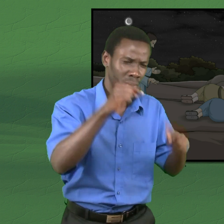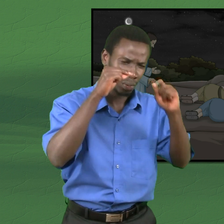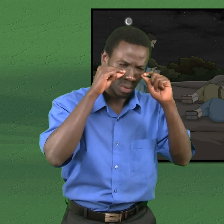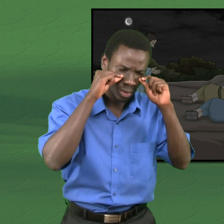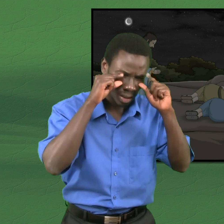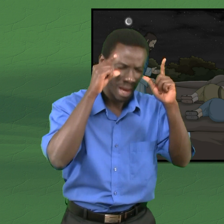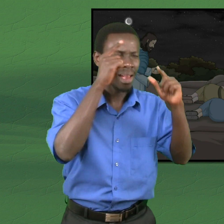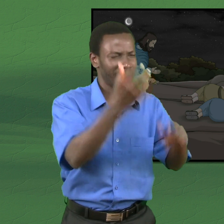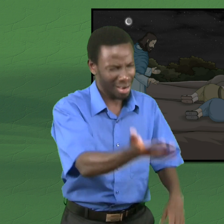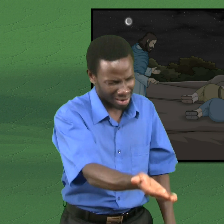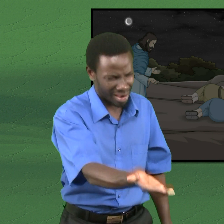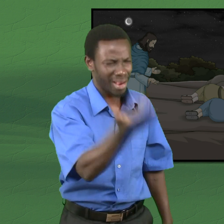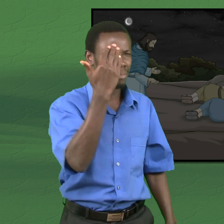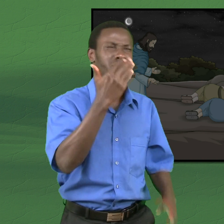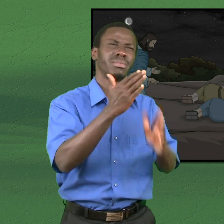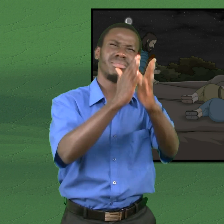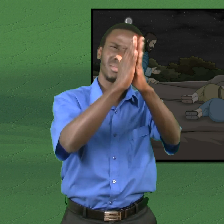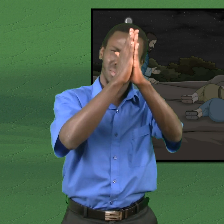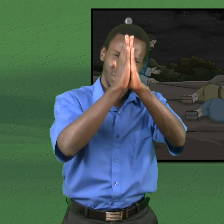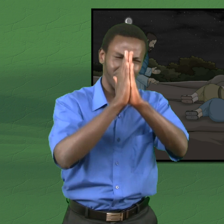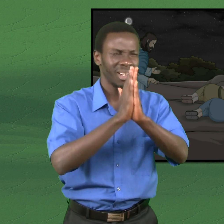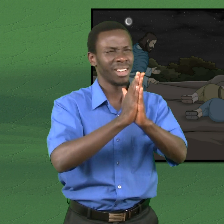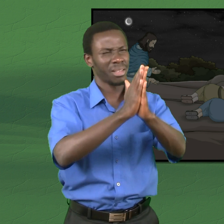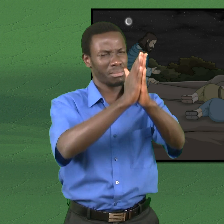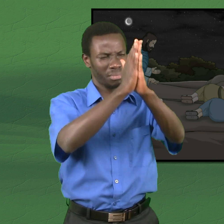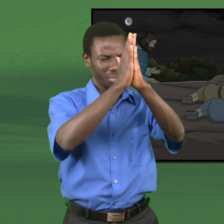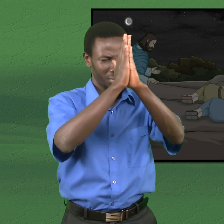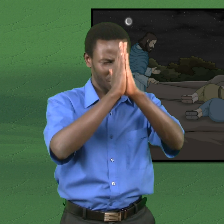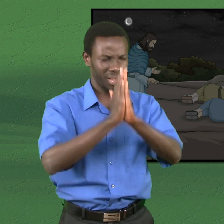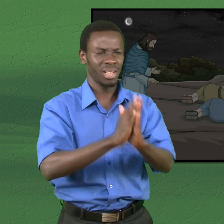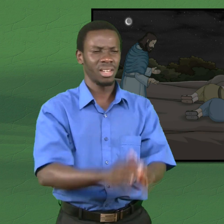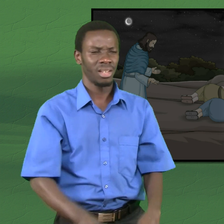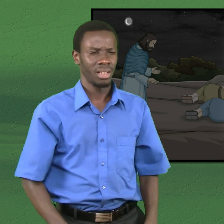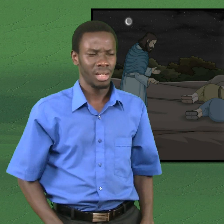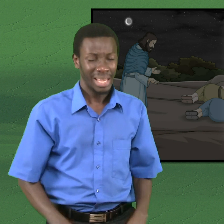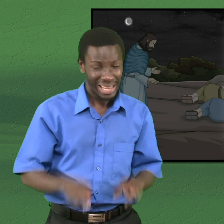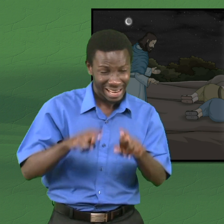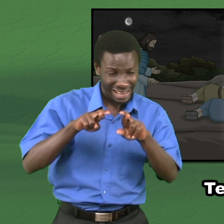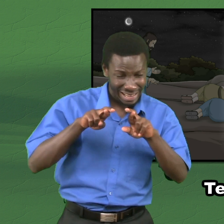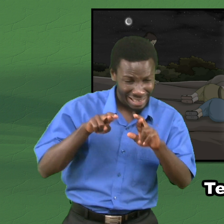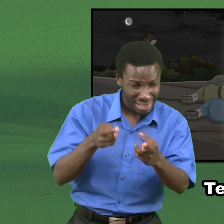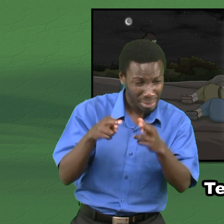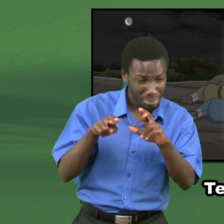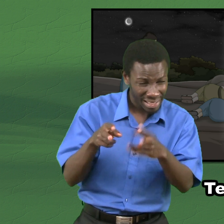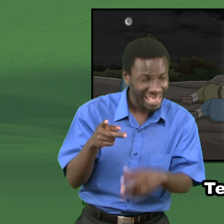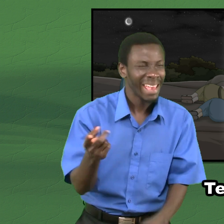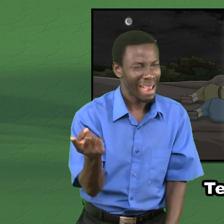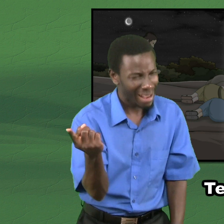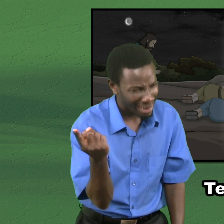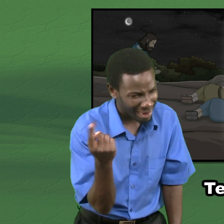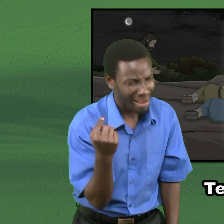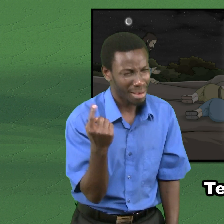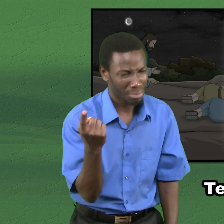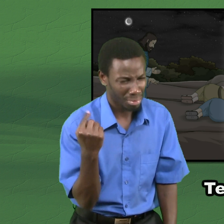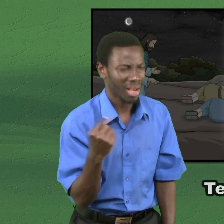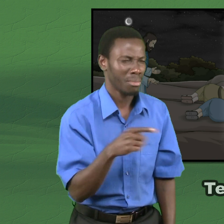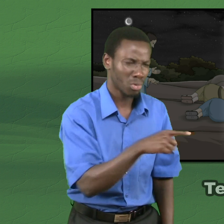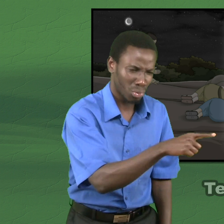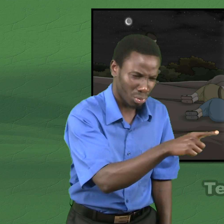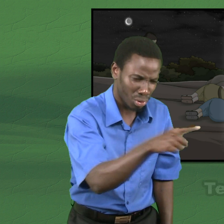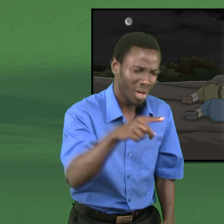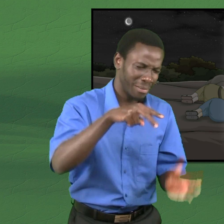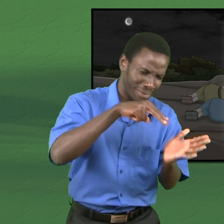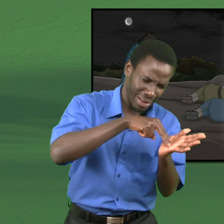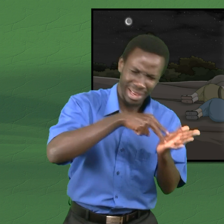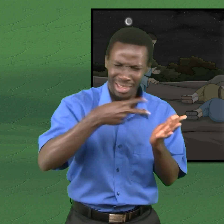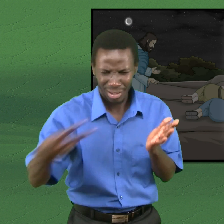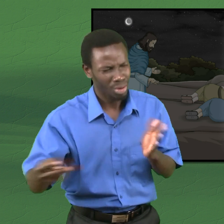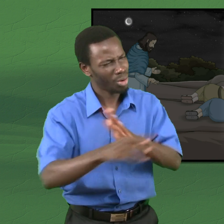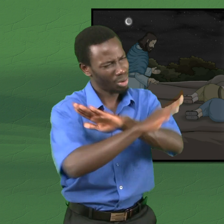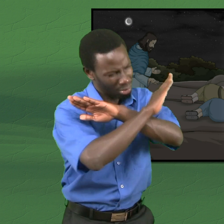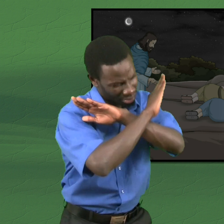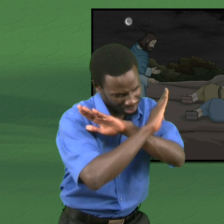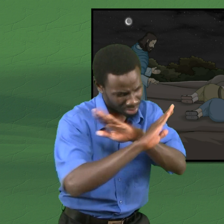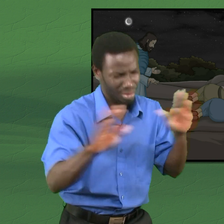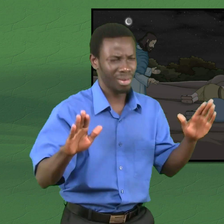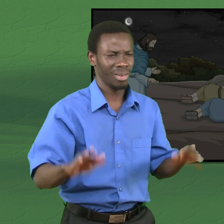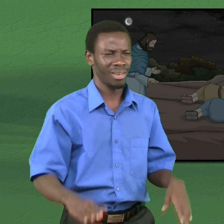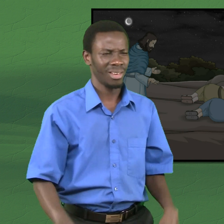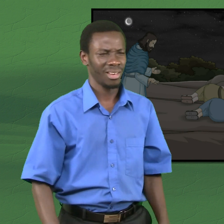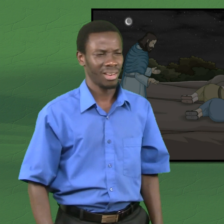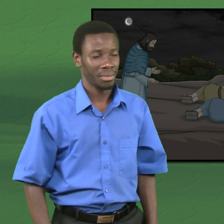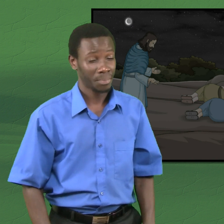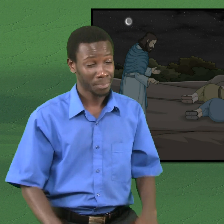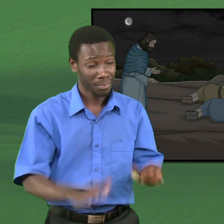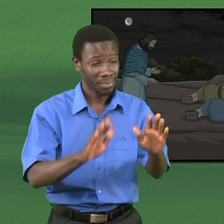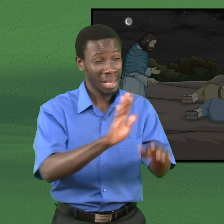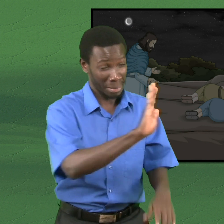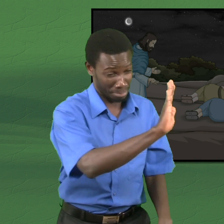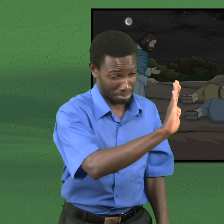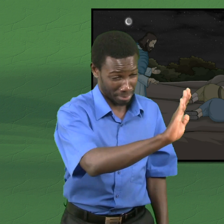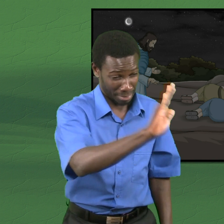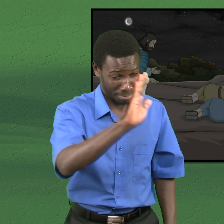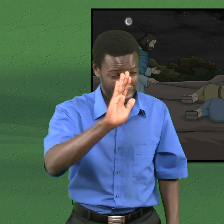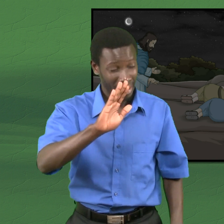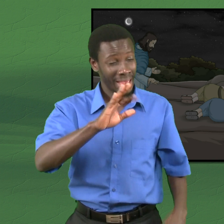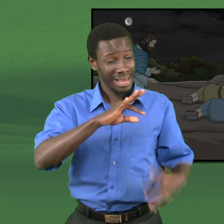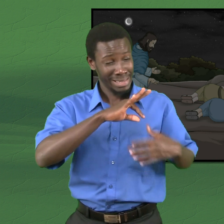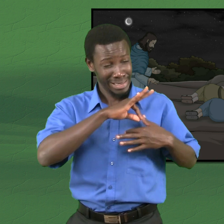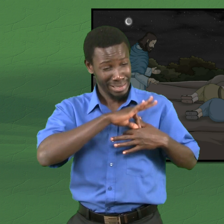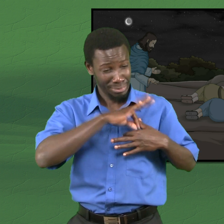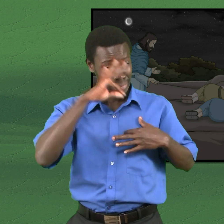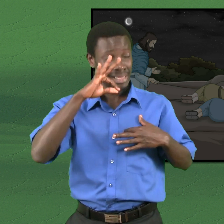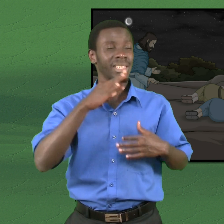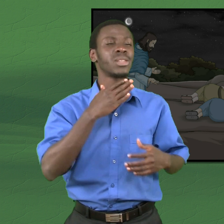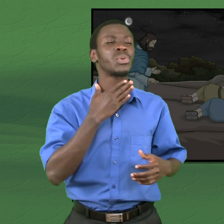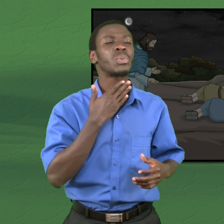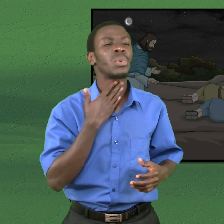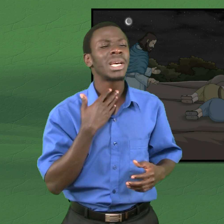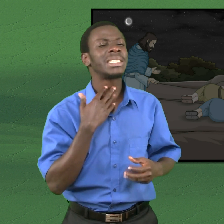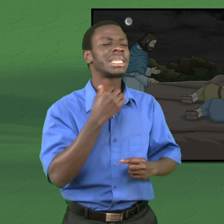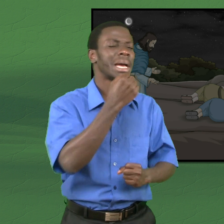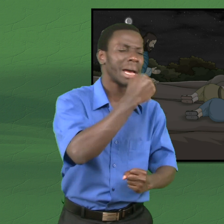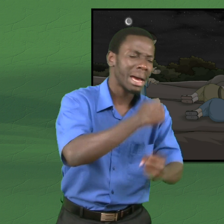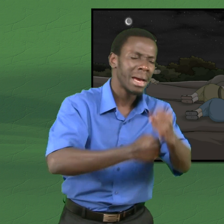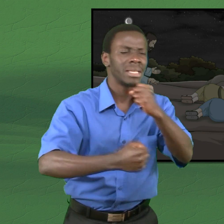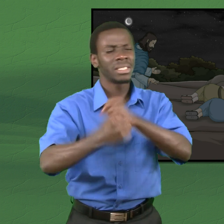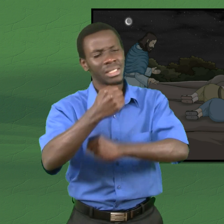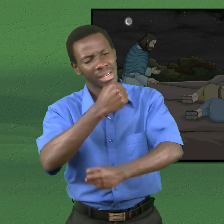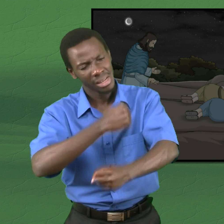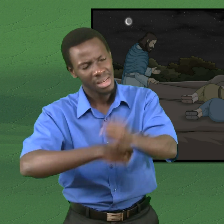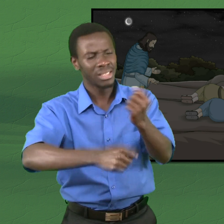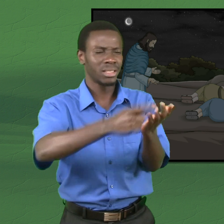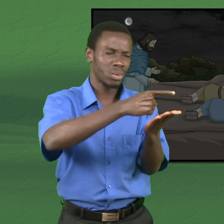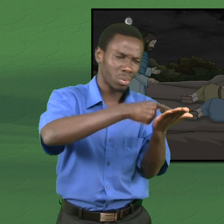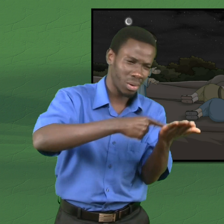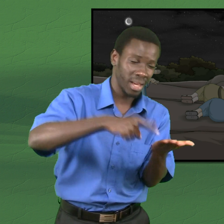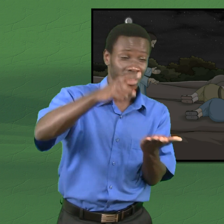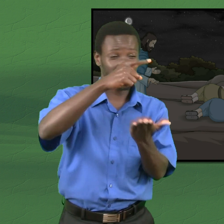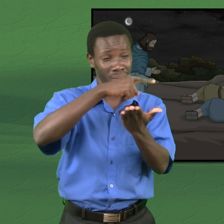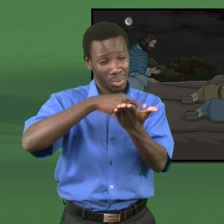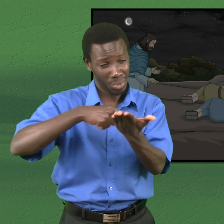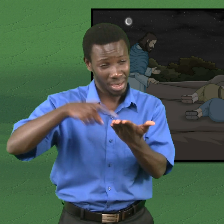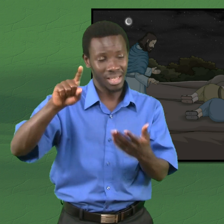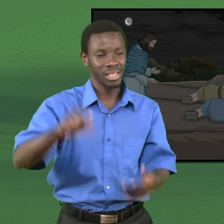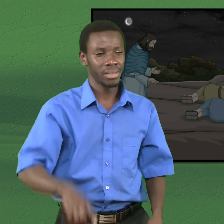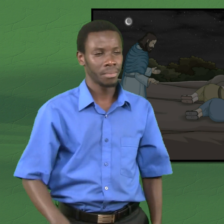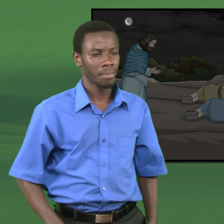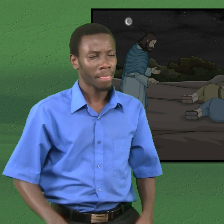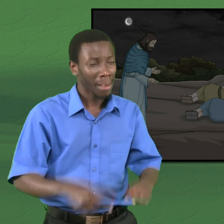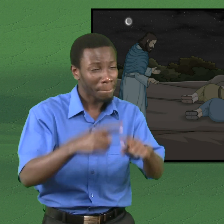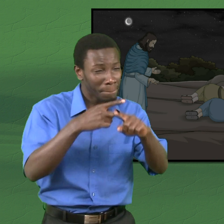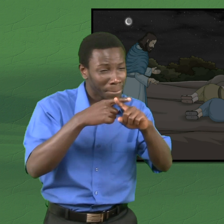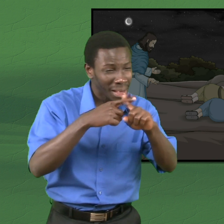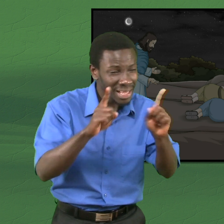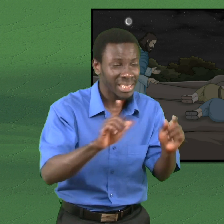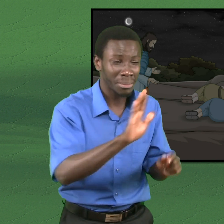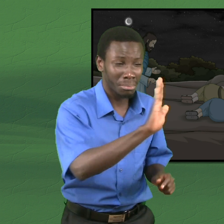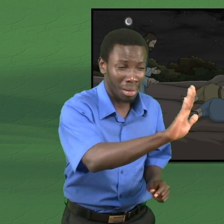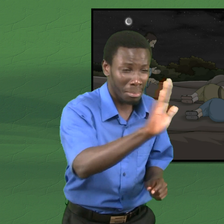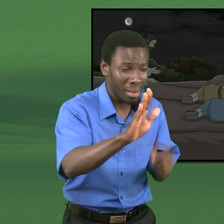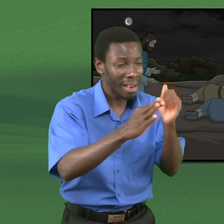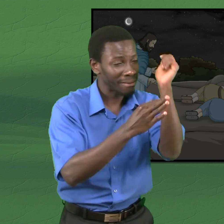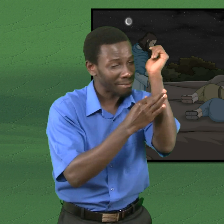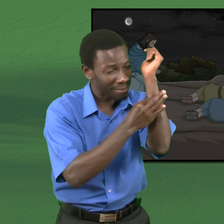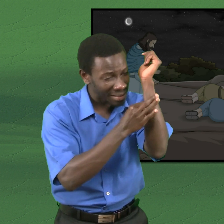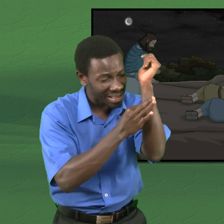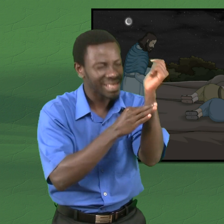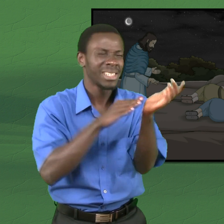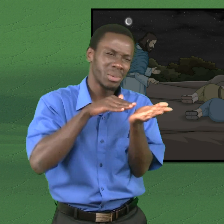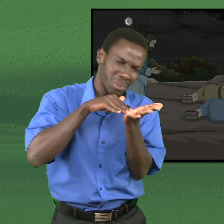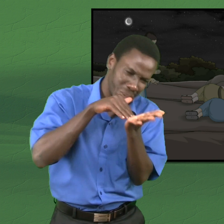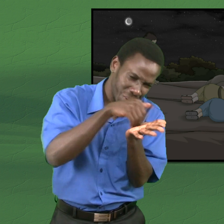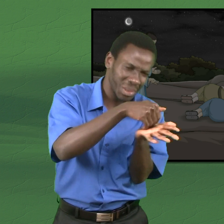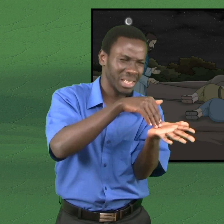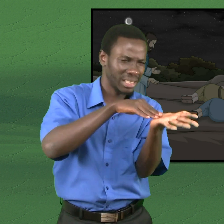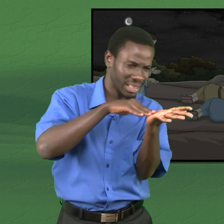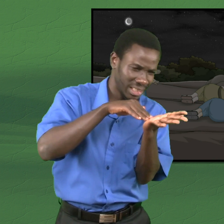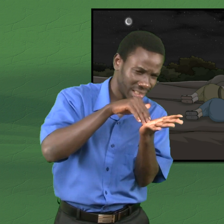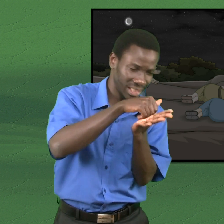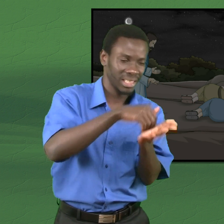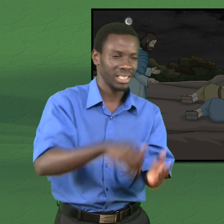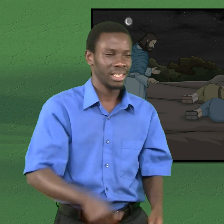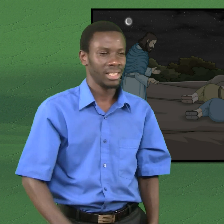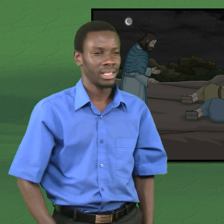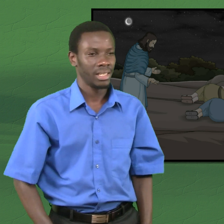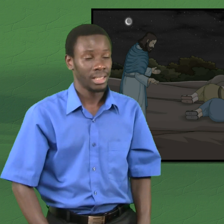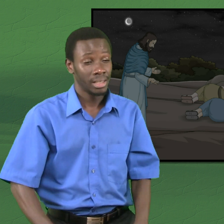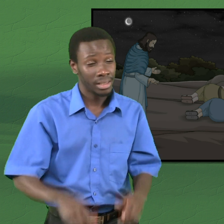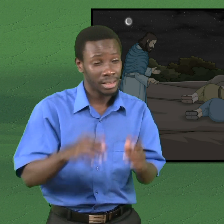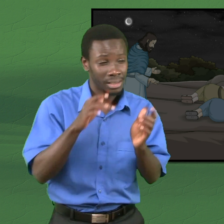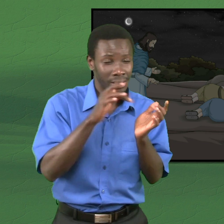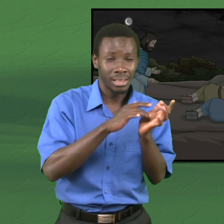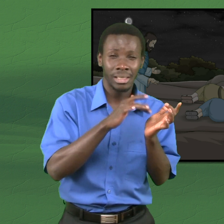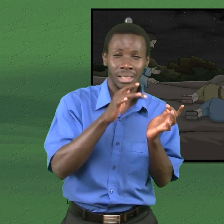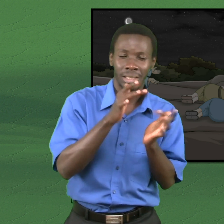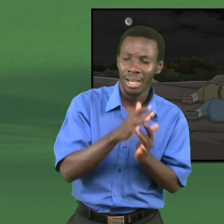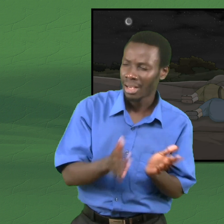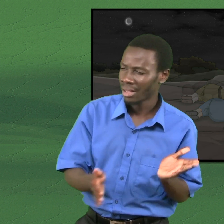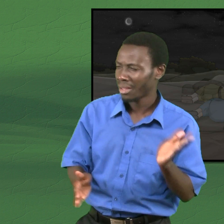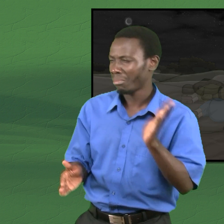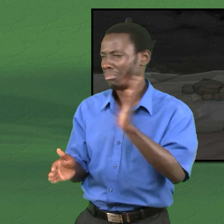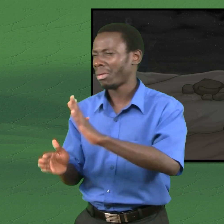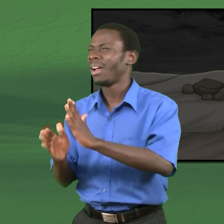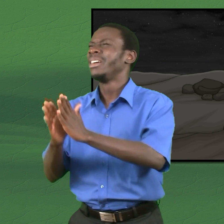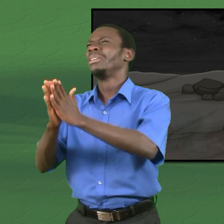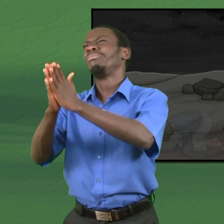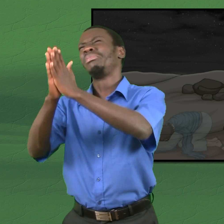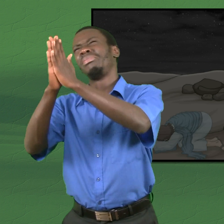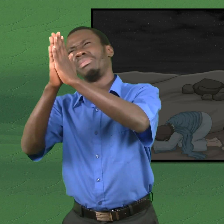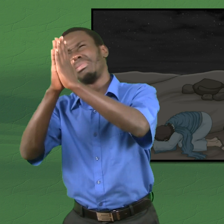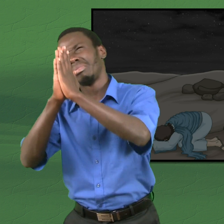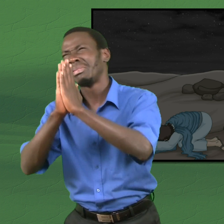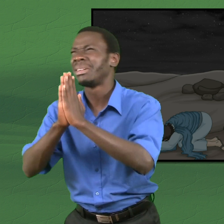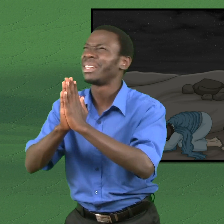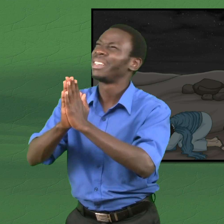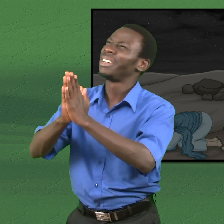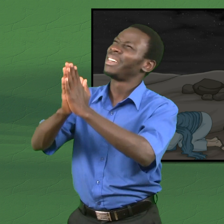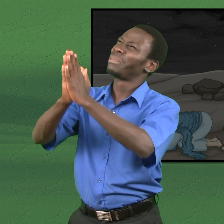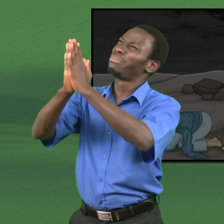“Watch and pray so that you will not enter into temptation. For the spirit is willing, but the body is weak.”